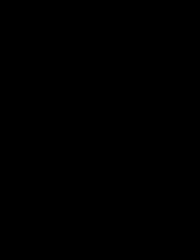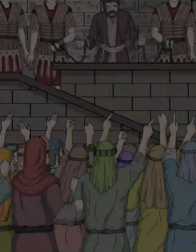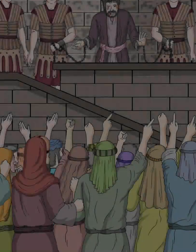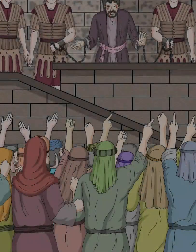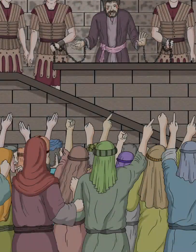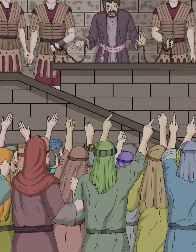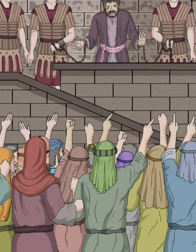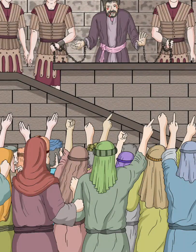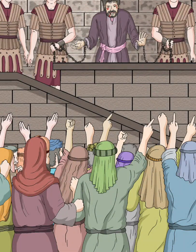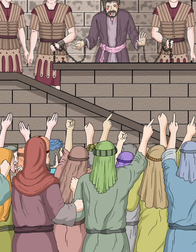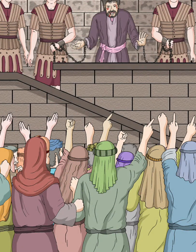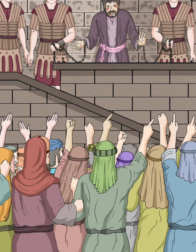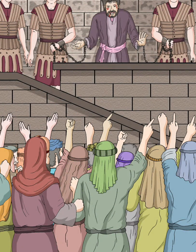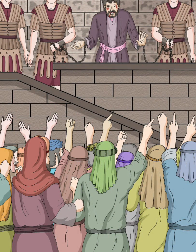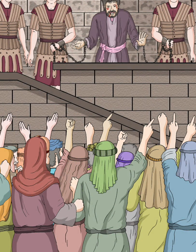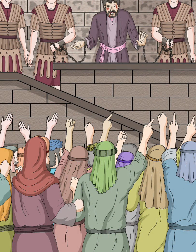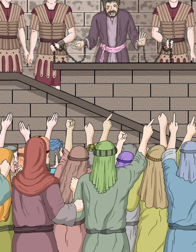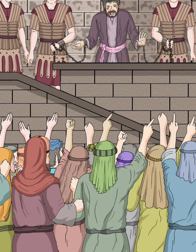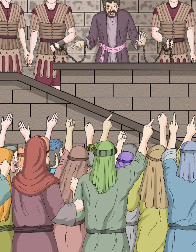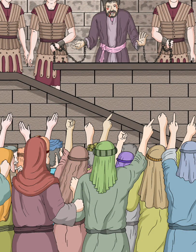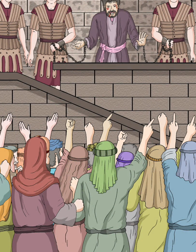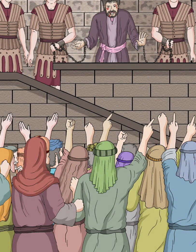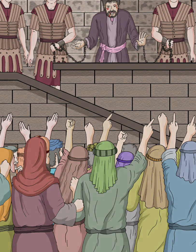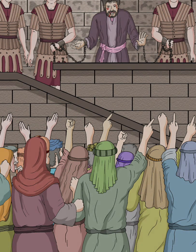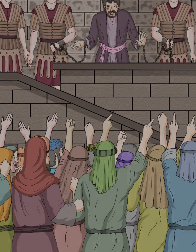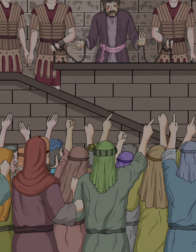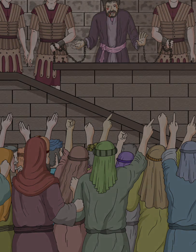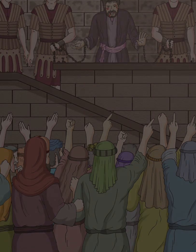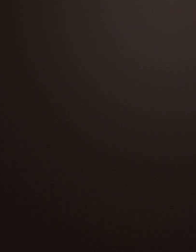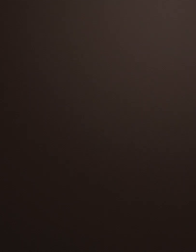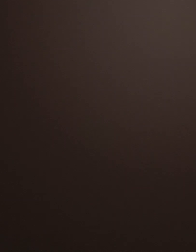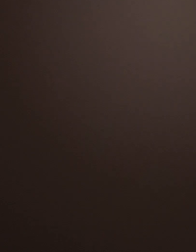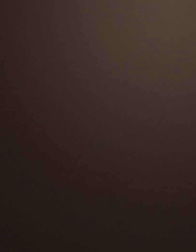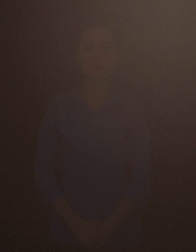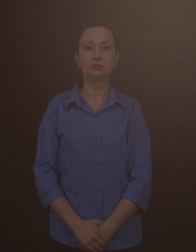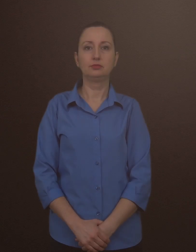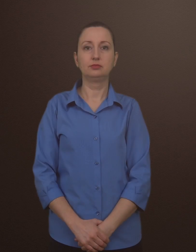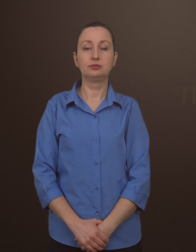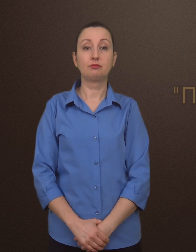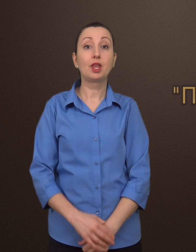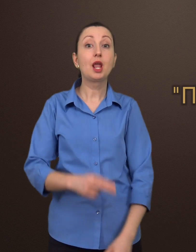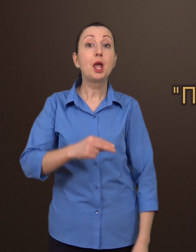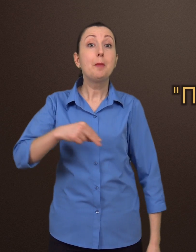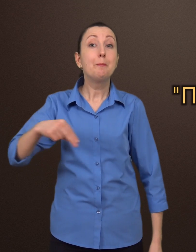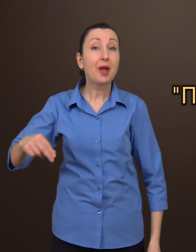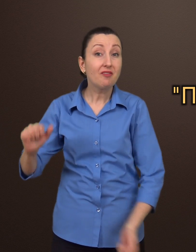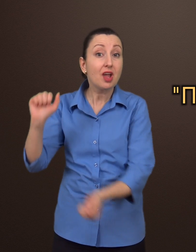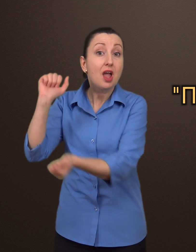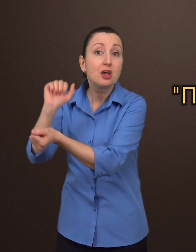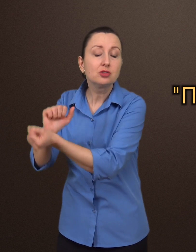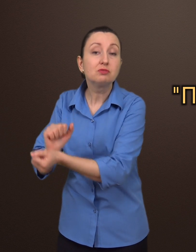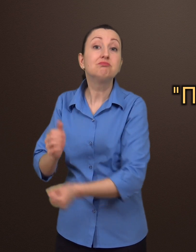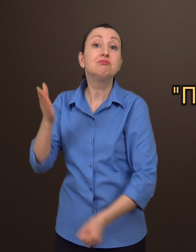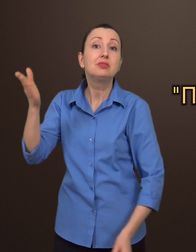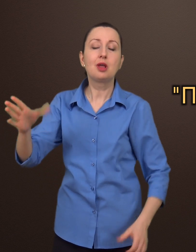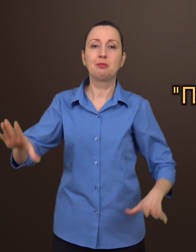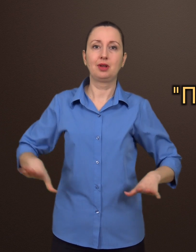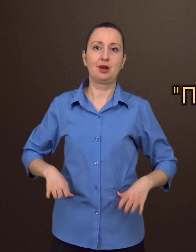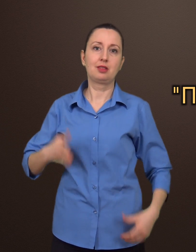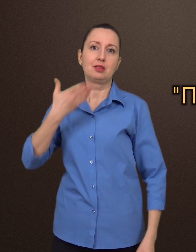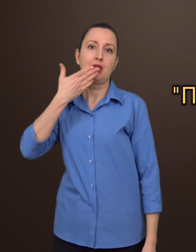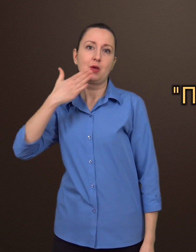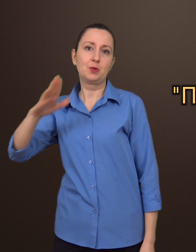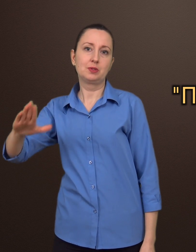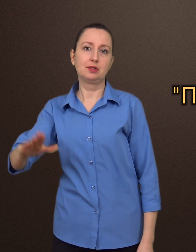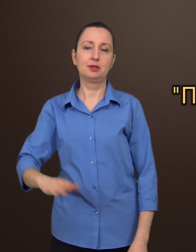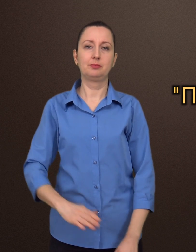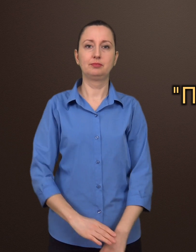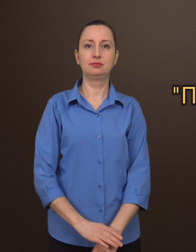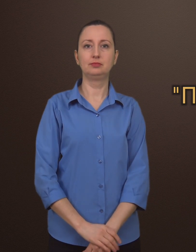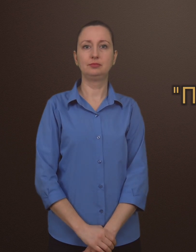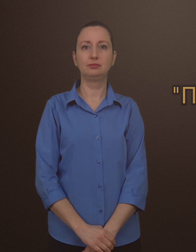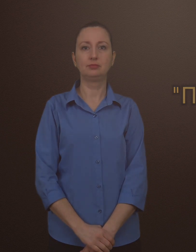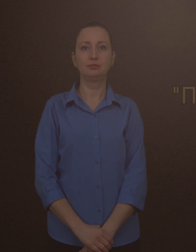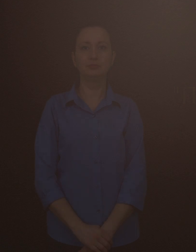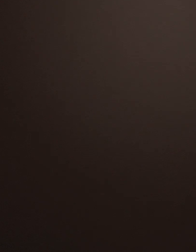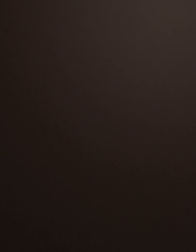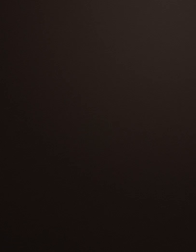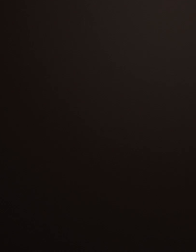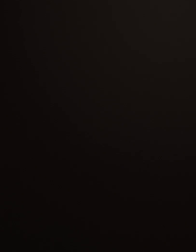Paul is imprisoned in Jerusalem